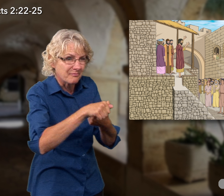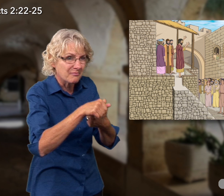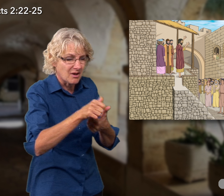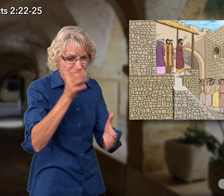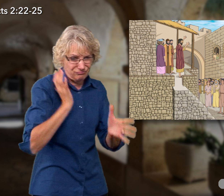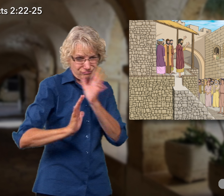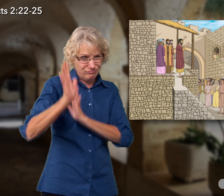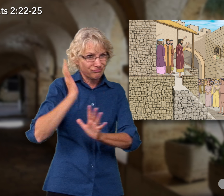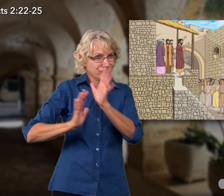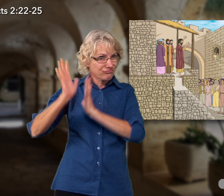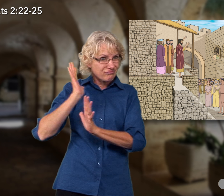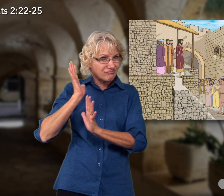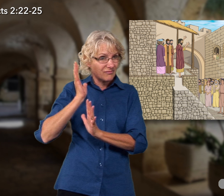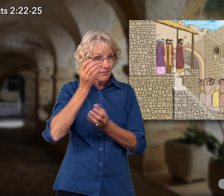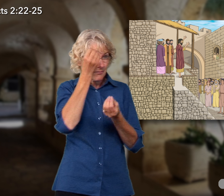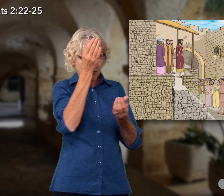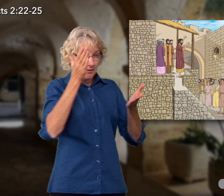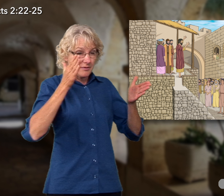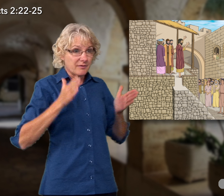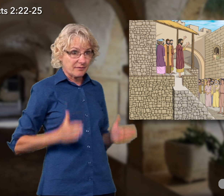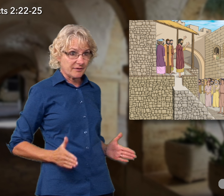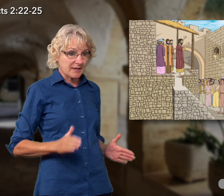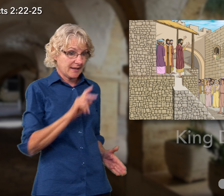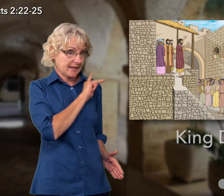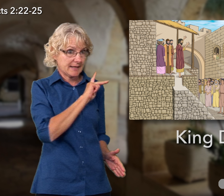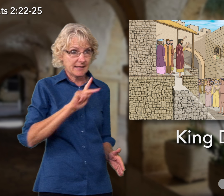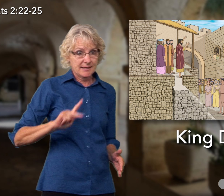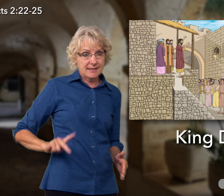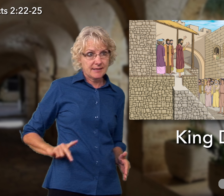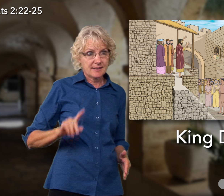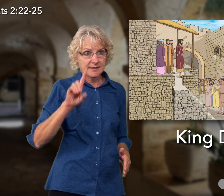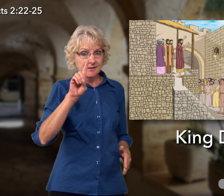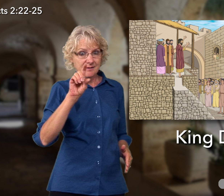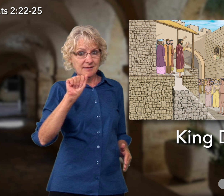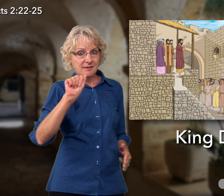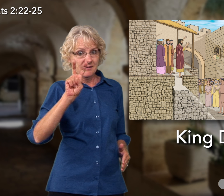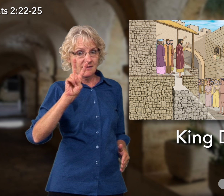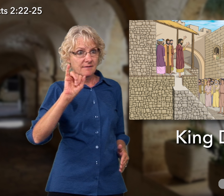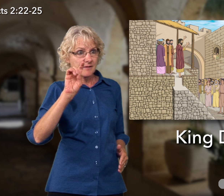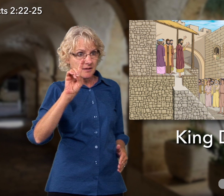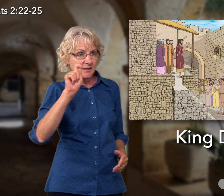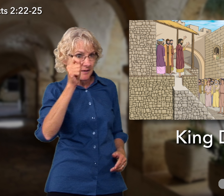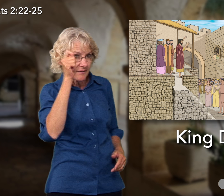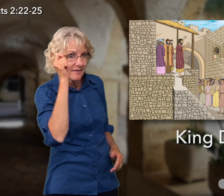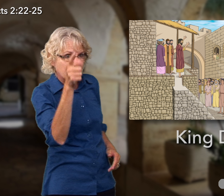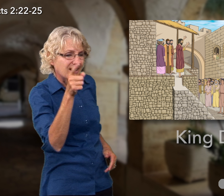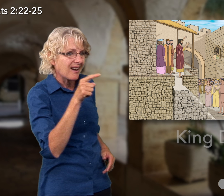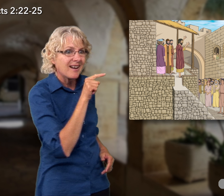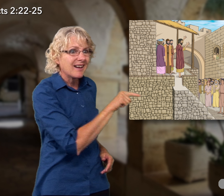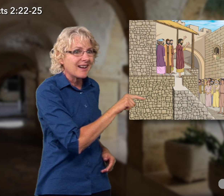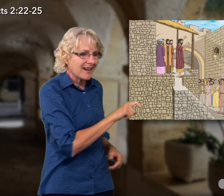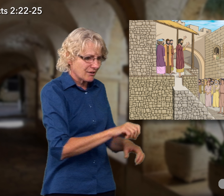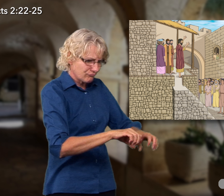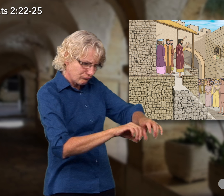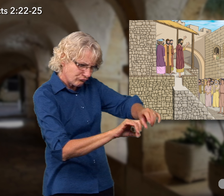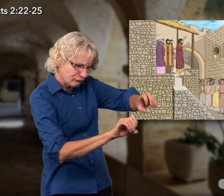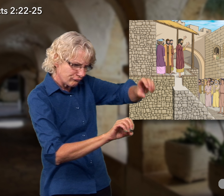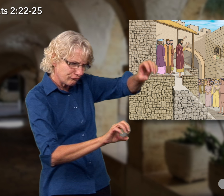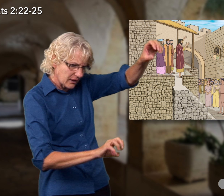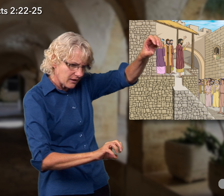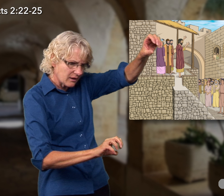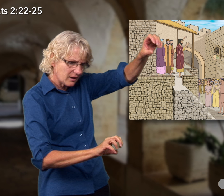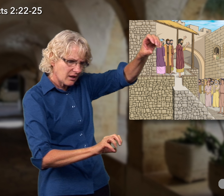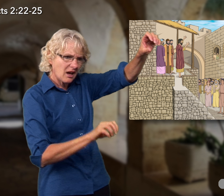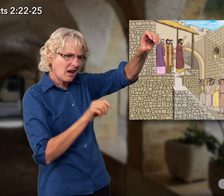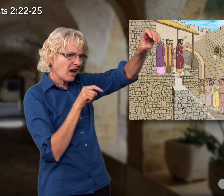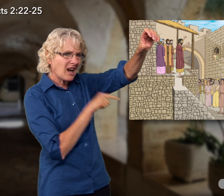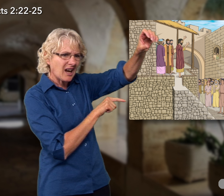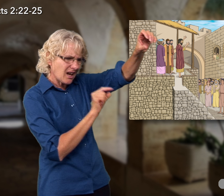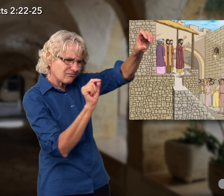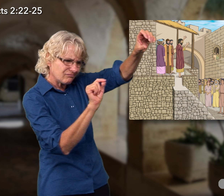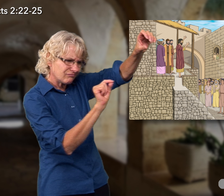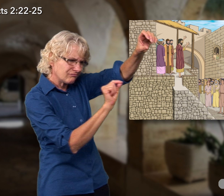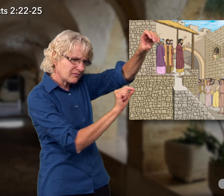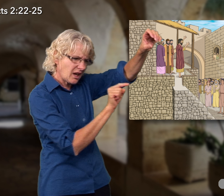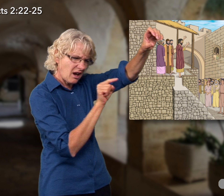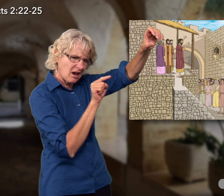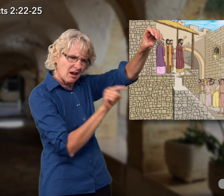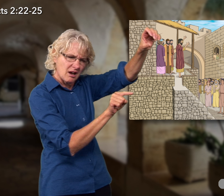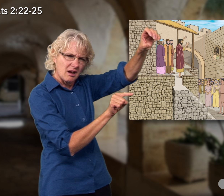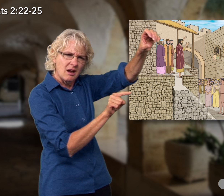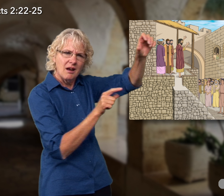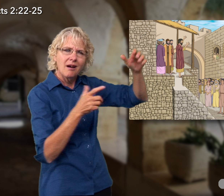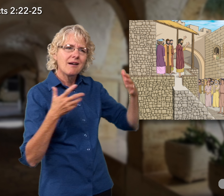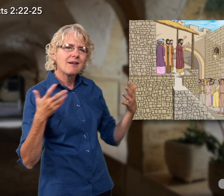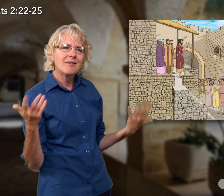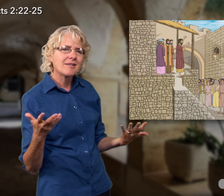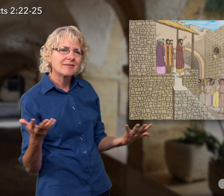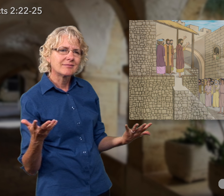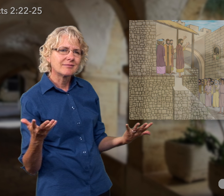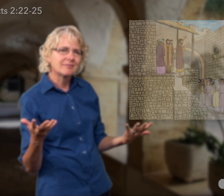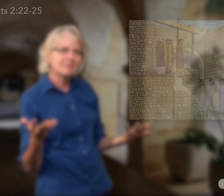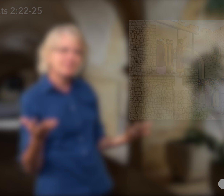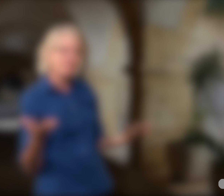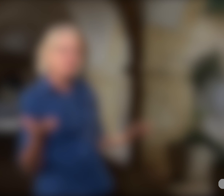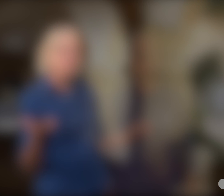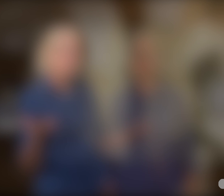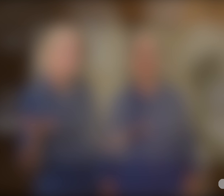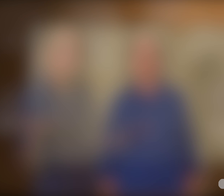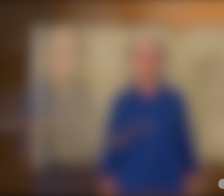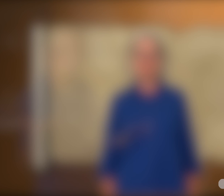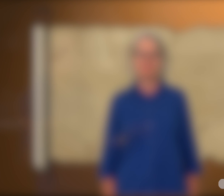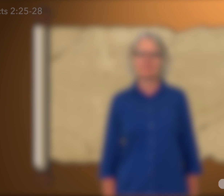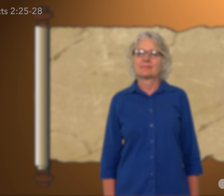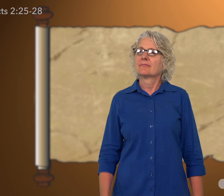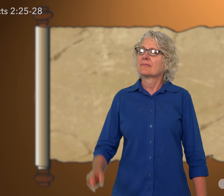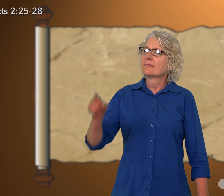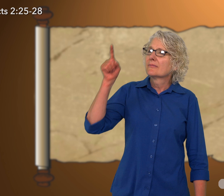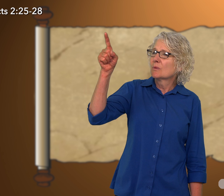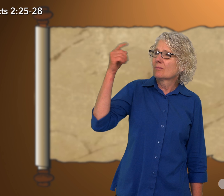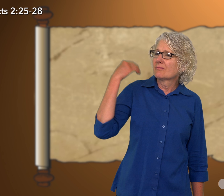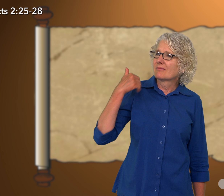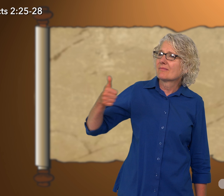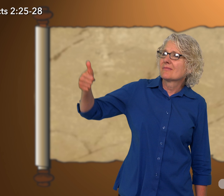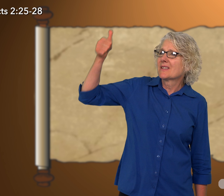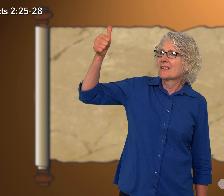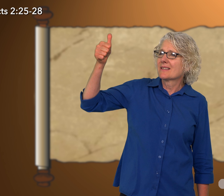David says about Him: ‘I saw the Lord always before me; because He is at my right hand, I will not be shaken.